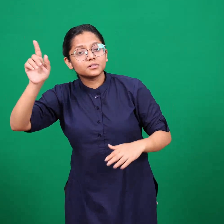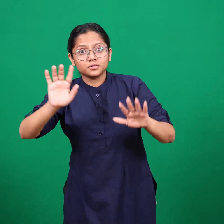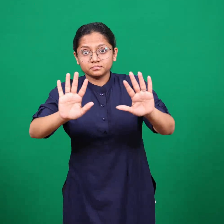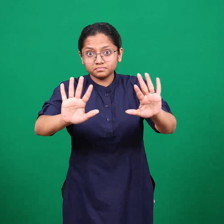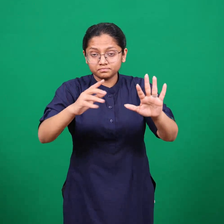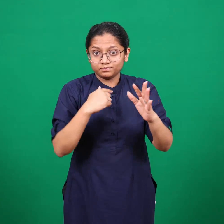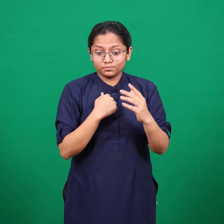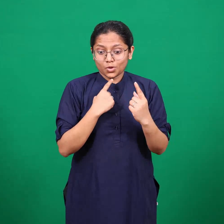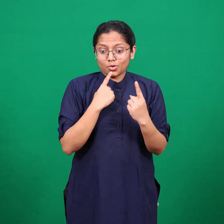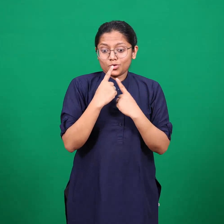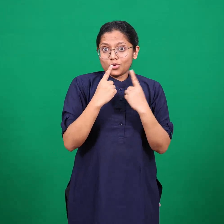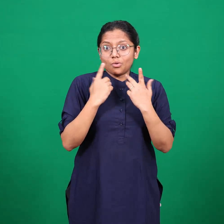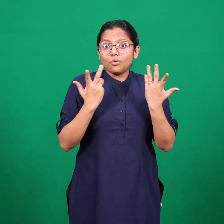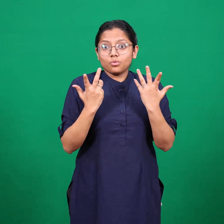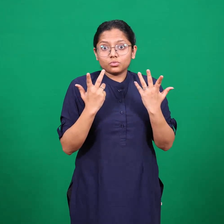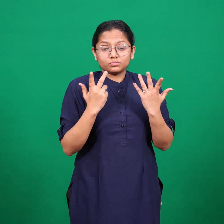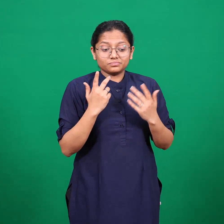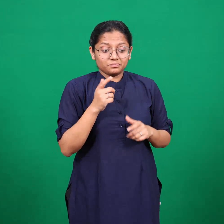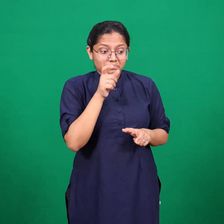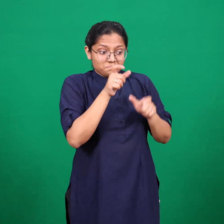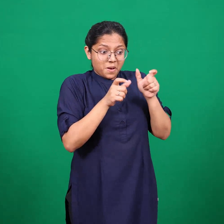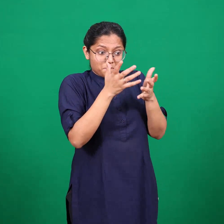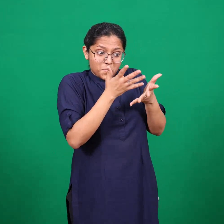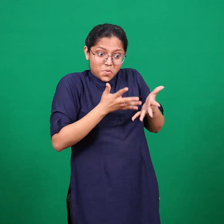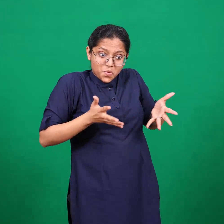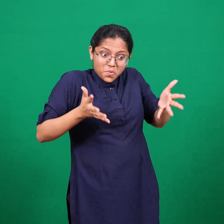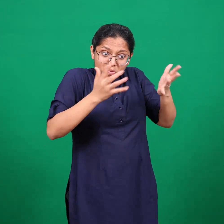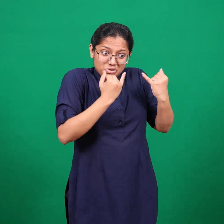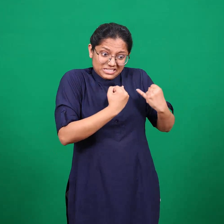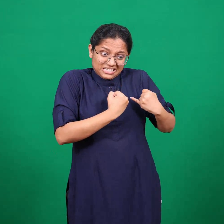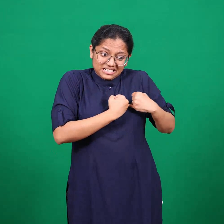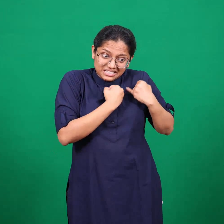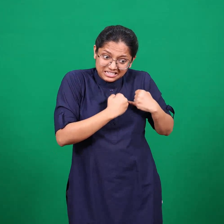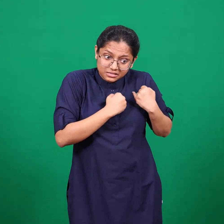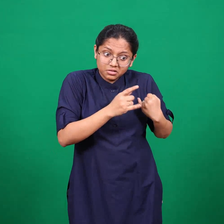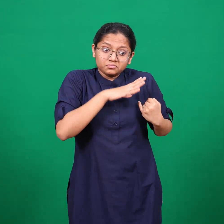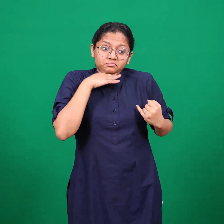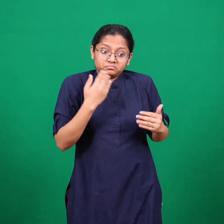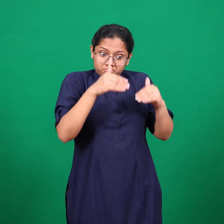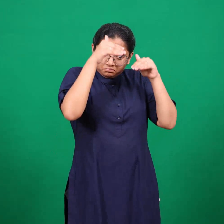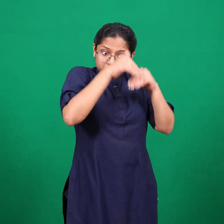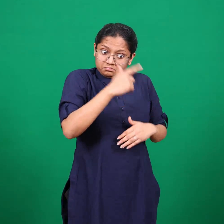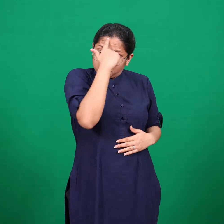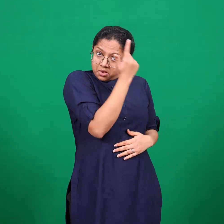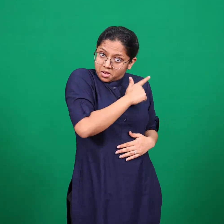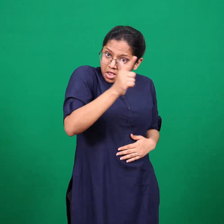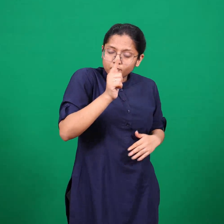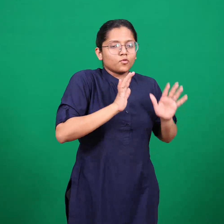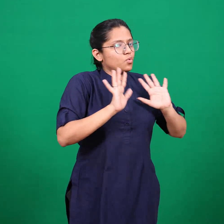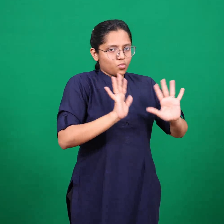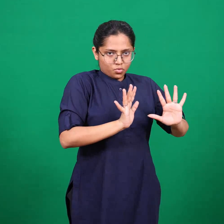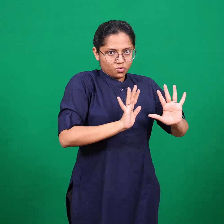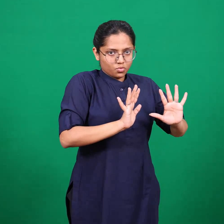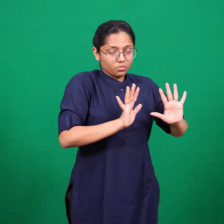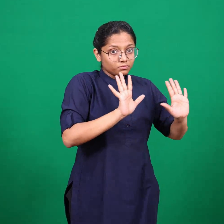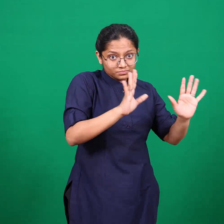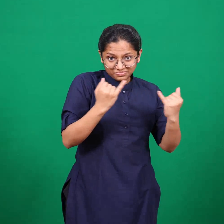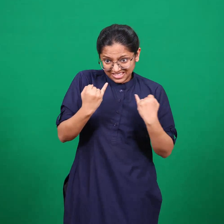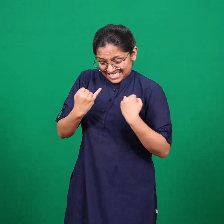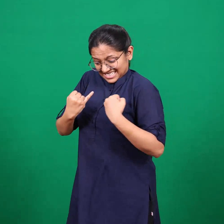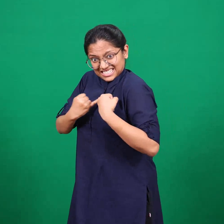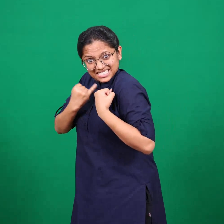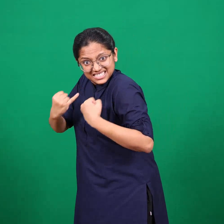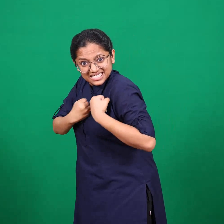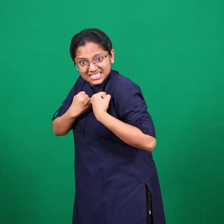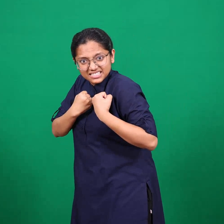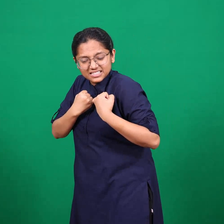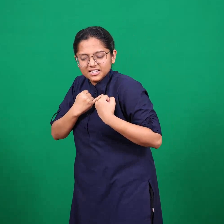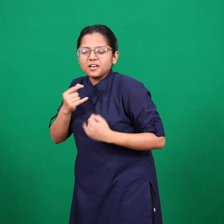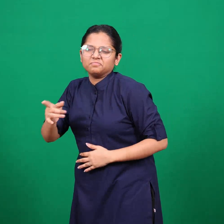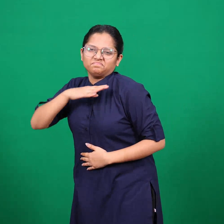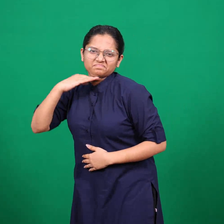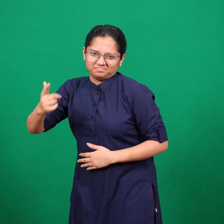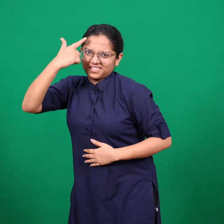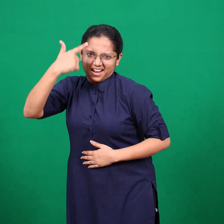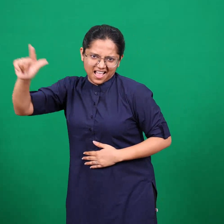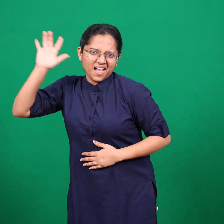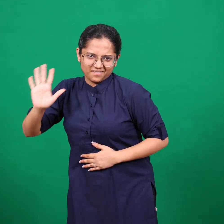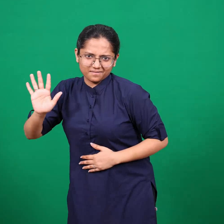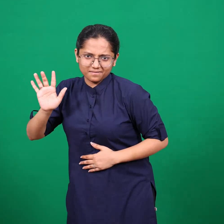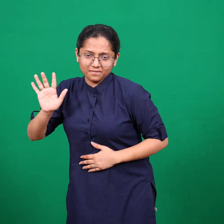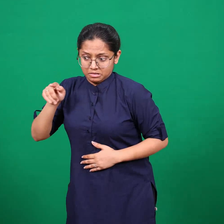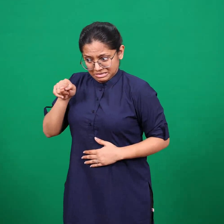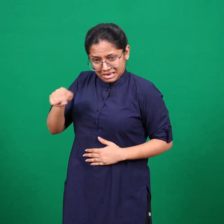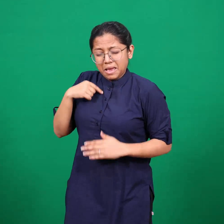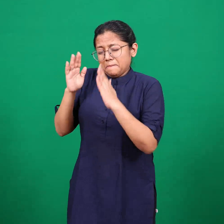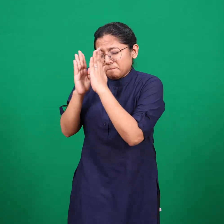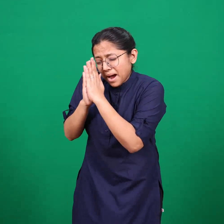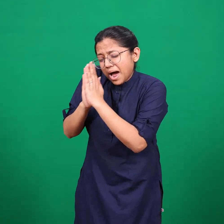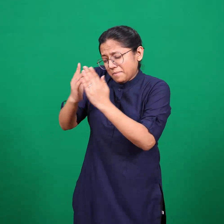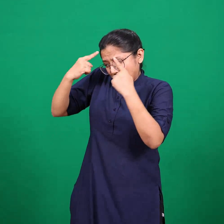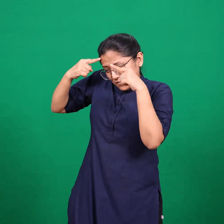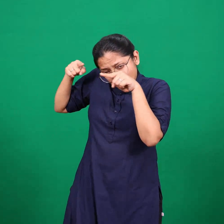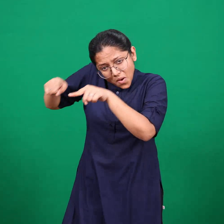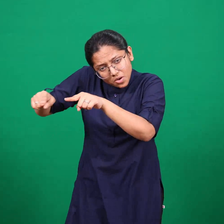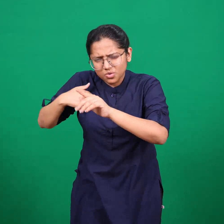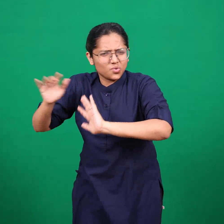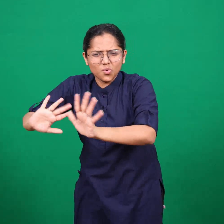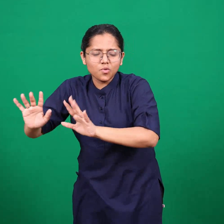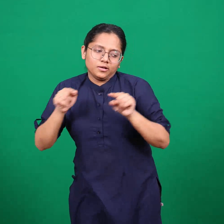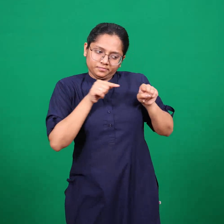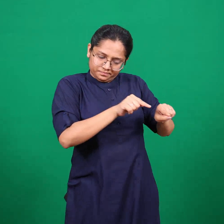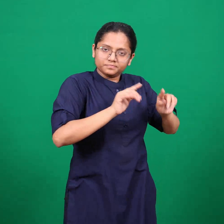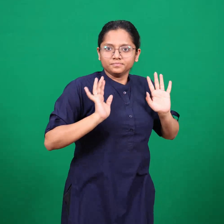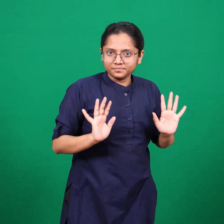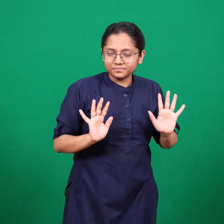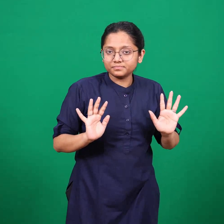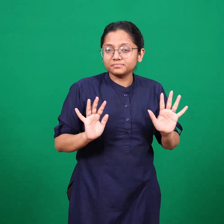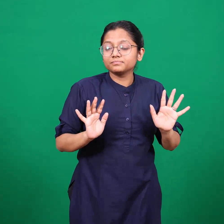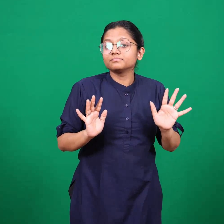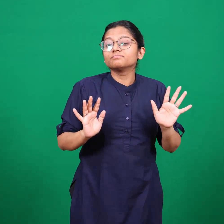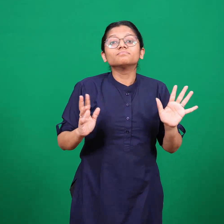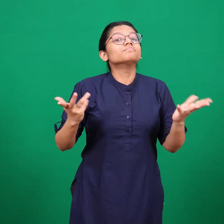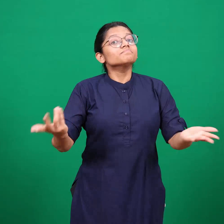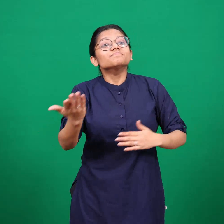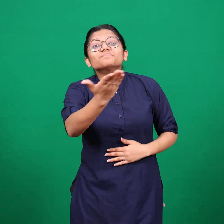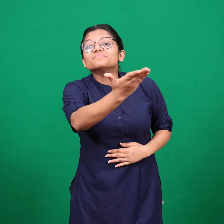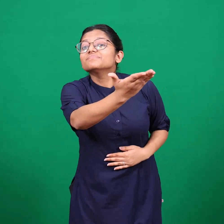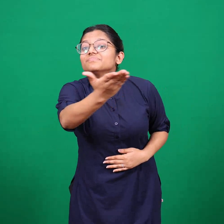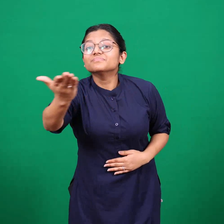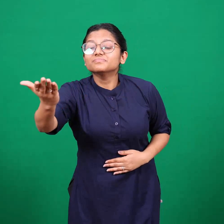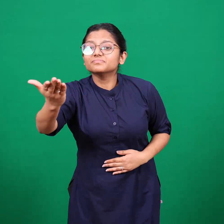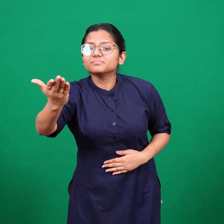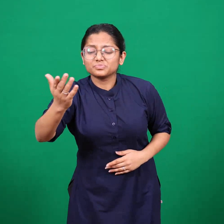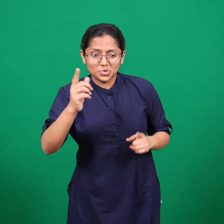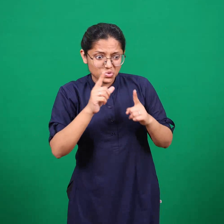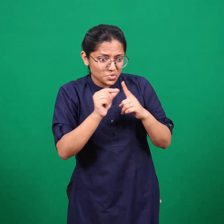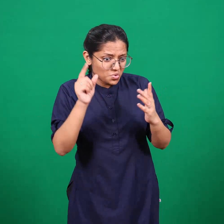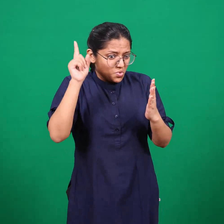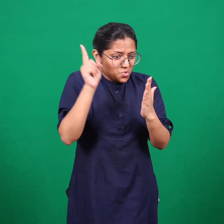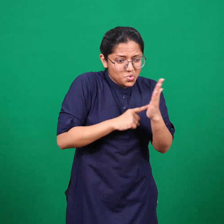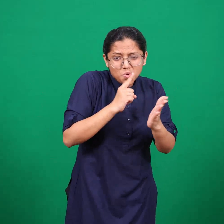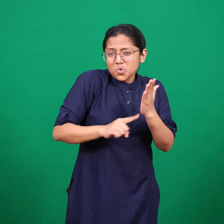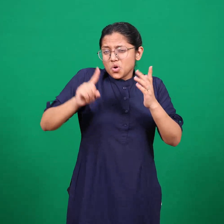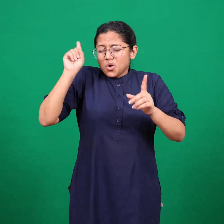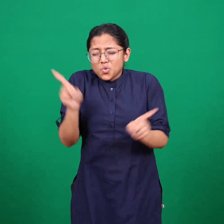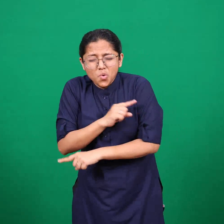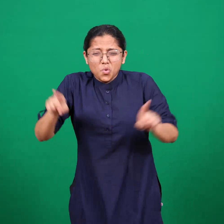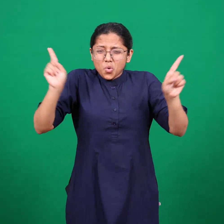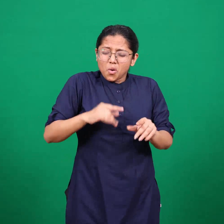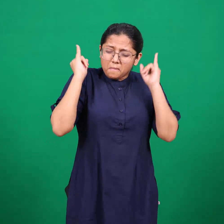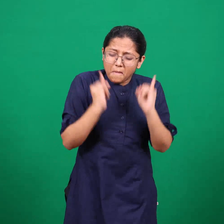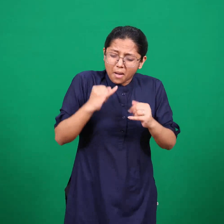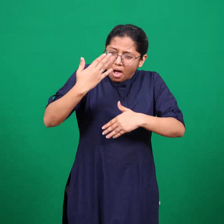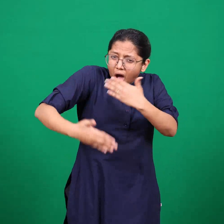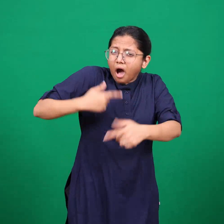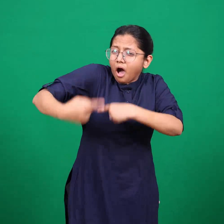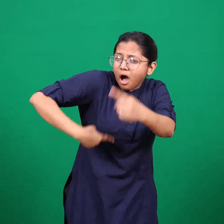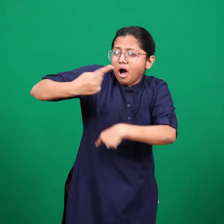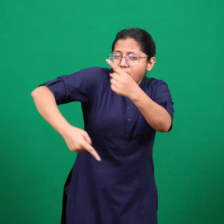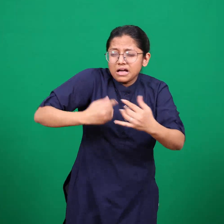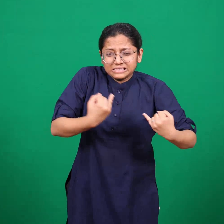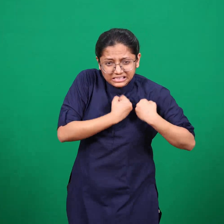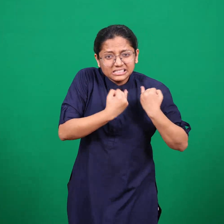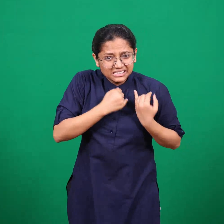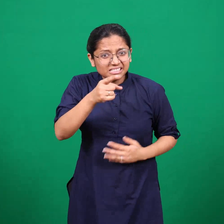There is a sin that leads to death; I am not saying he should ask regarding that sin.